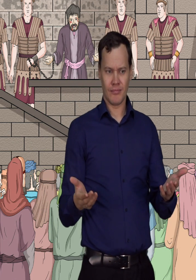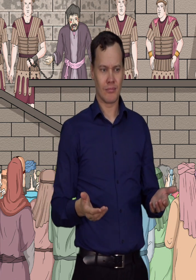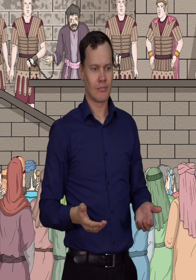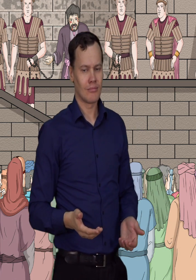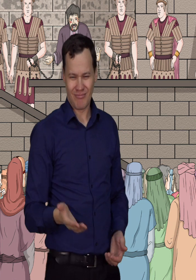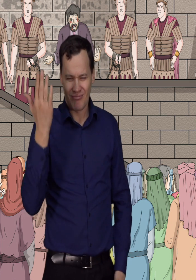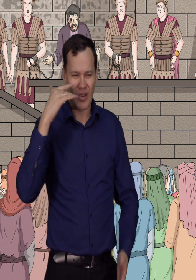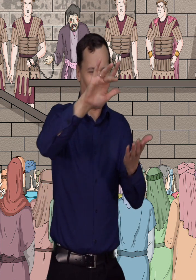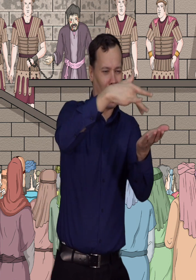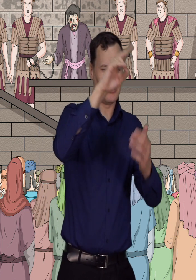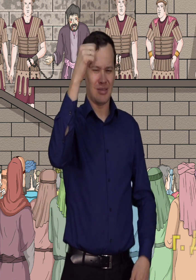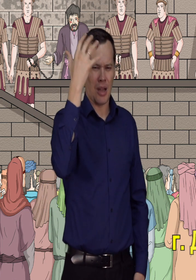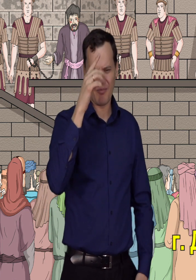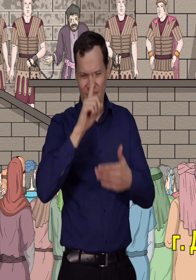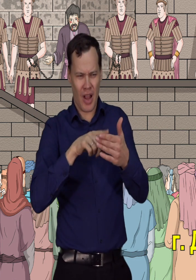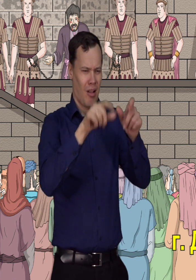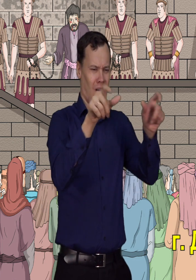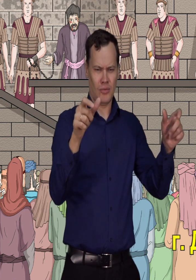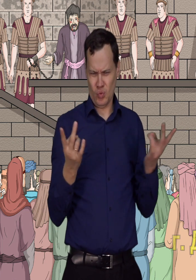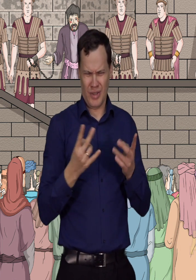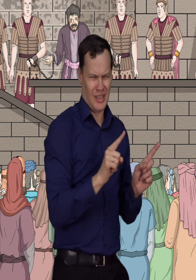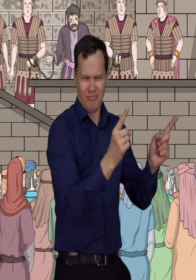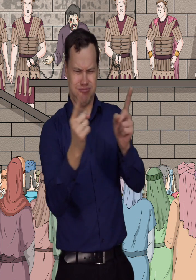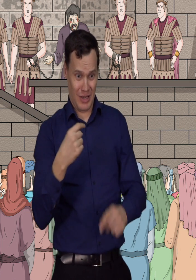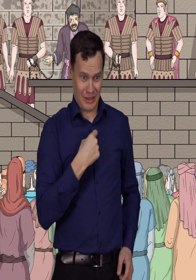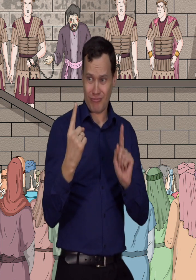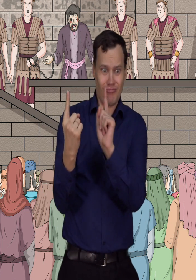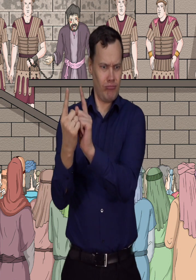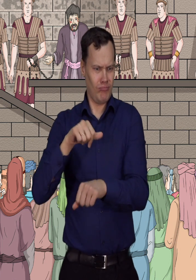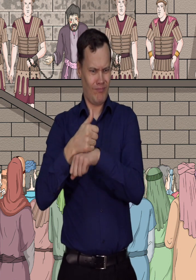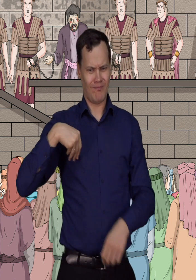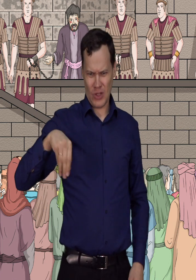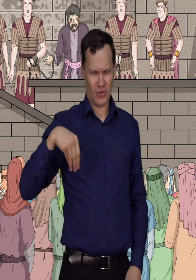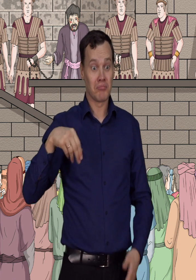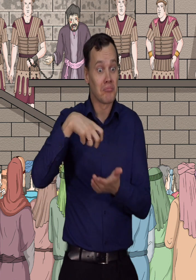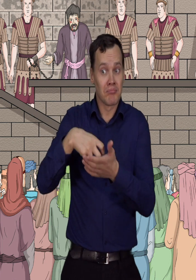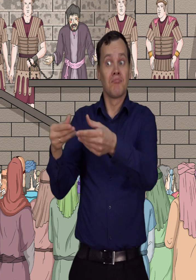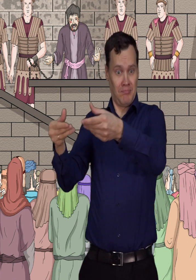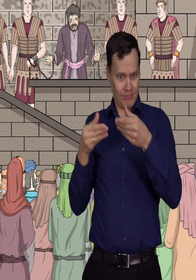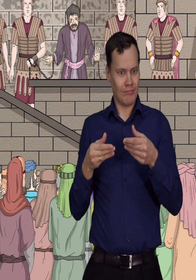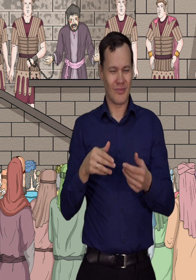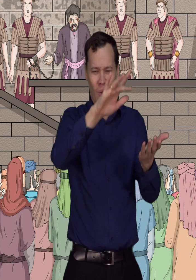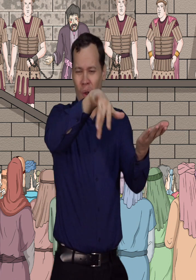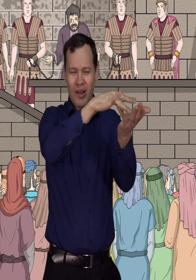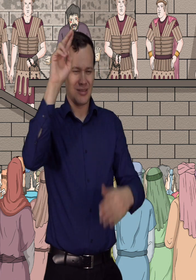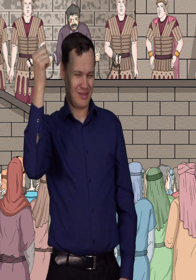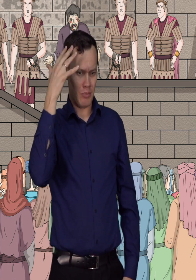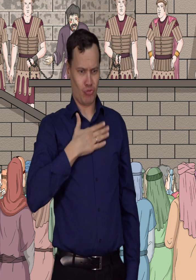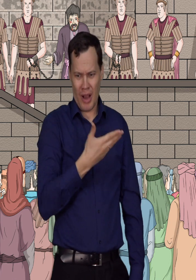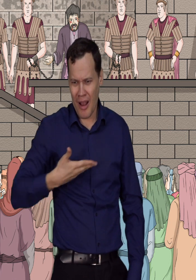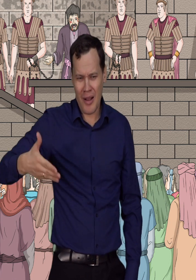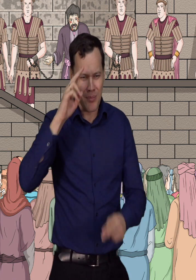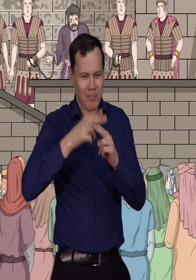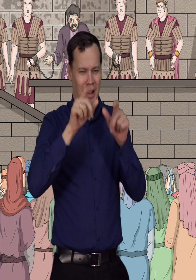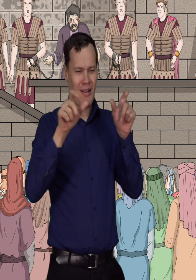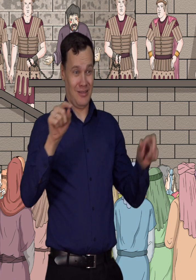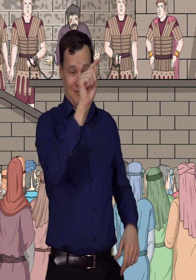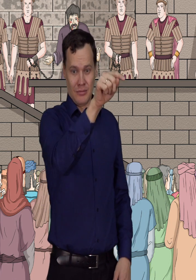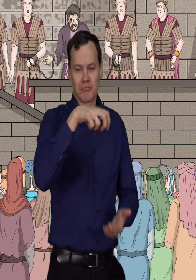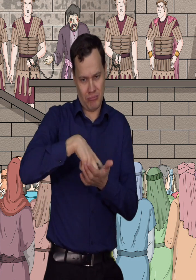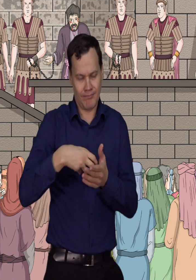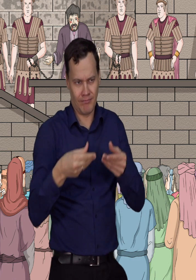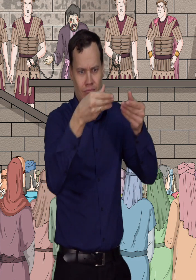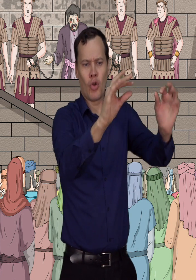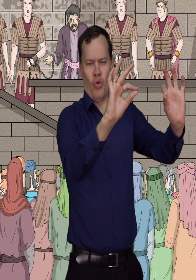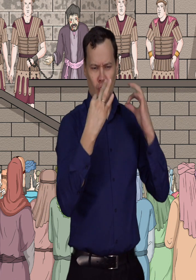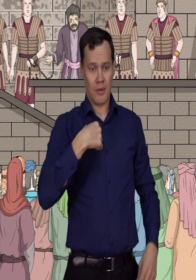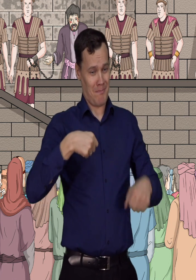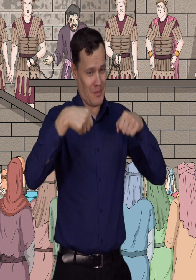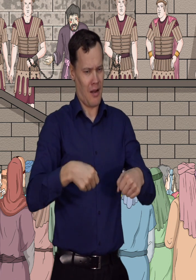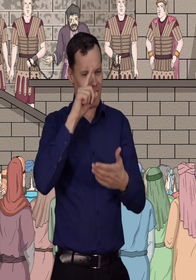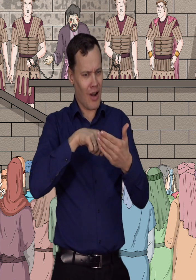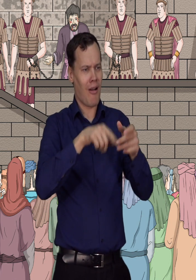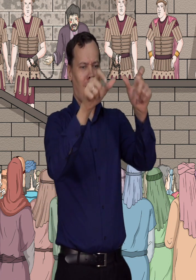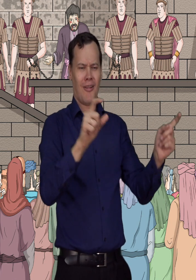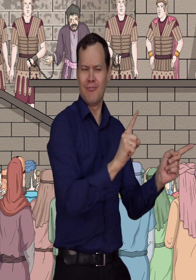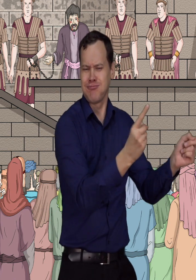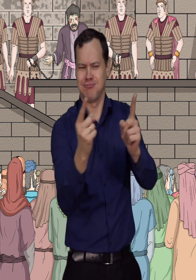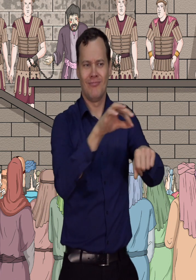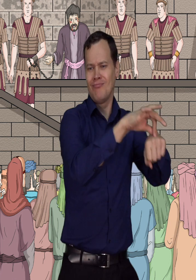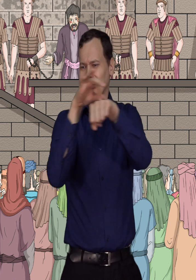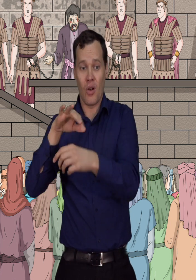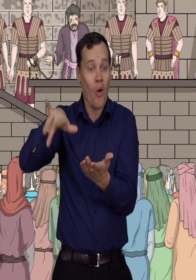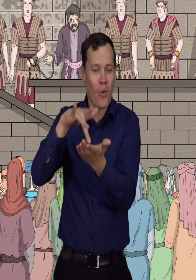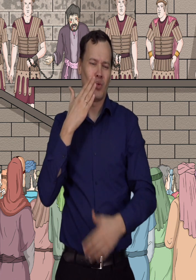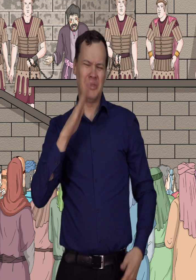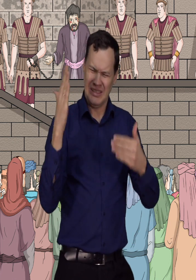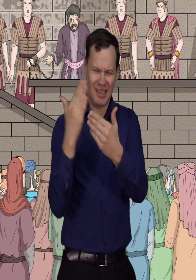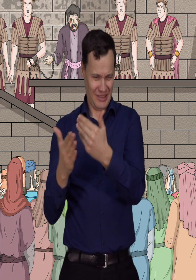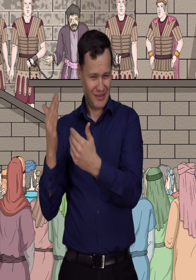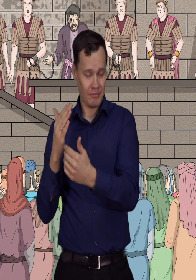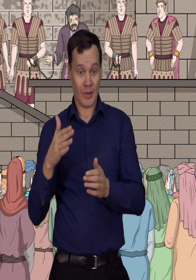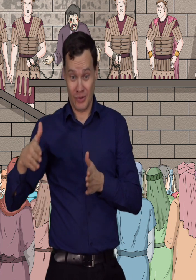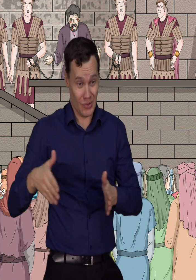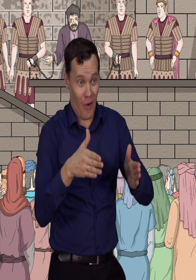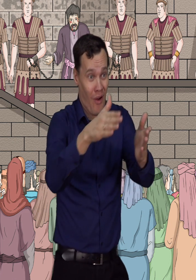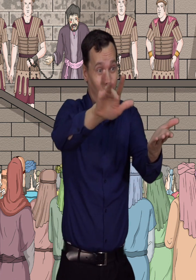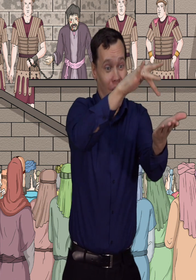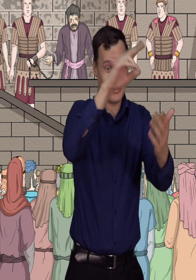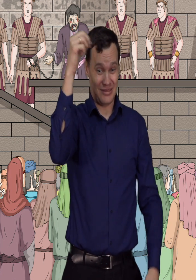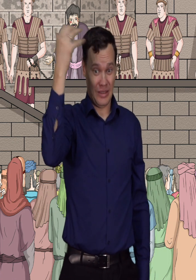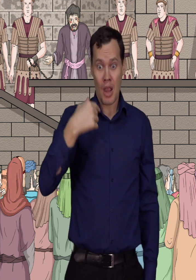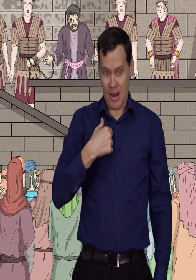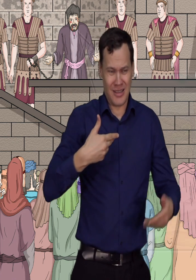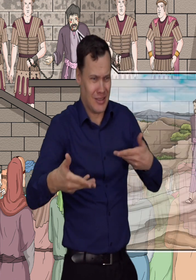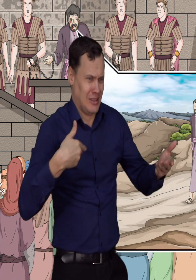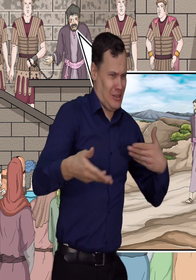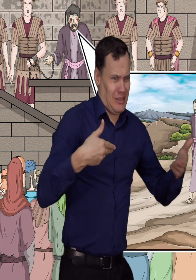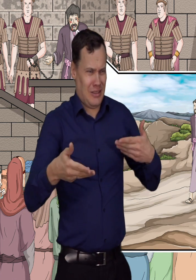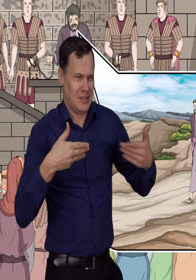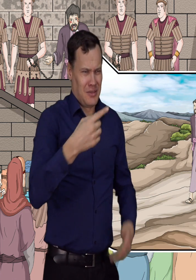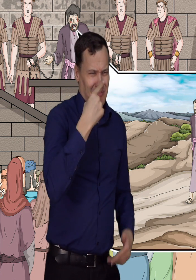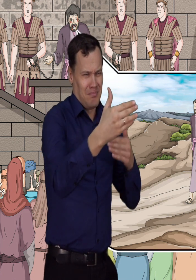I even obtained letters from them to their brothers in Damascus, and I was on my way to apprehend these people and bring them to Jerusalem to be punished.